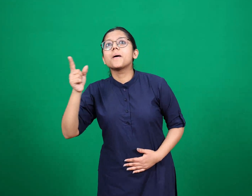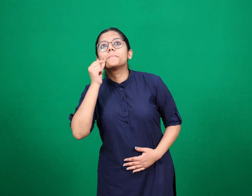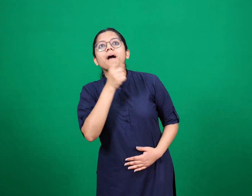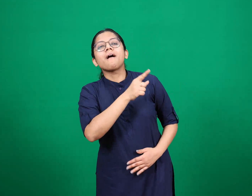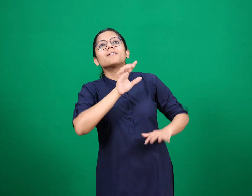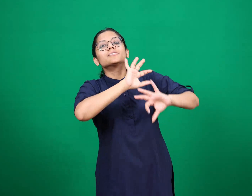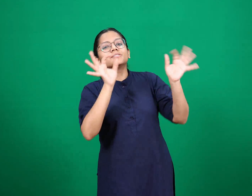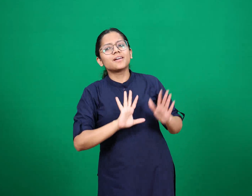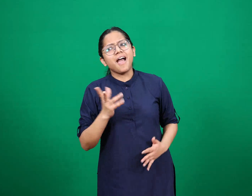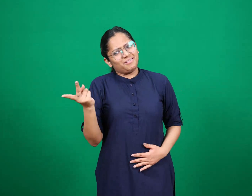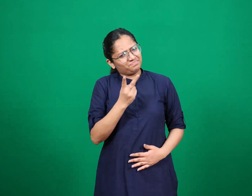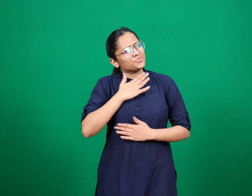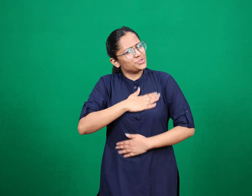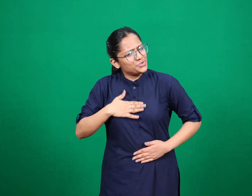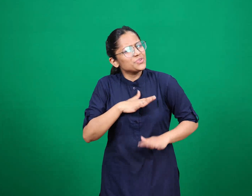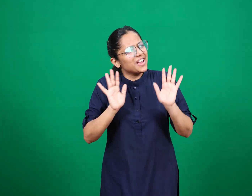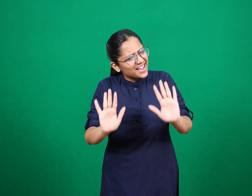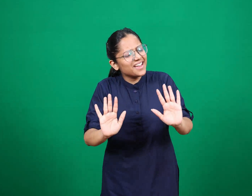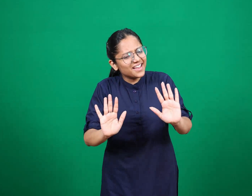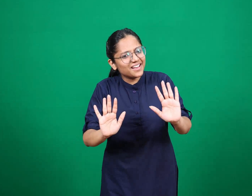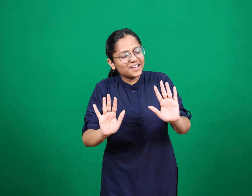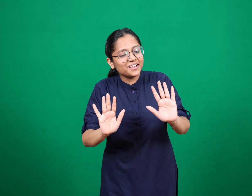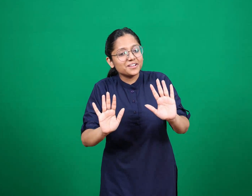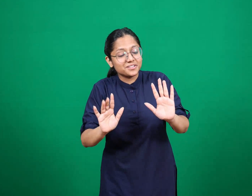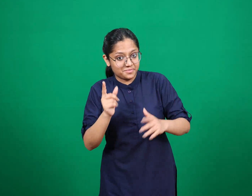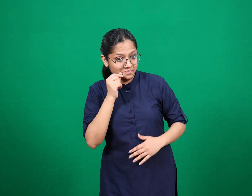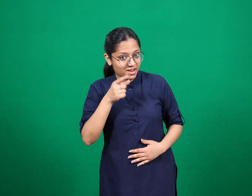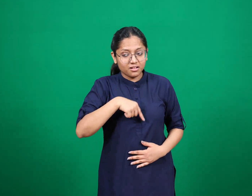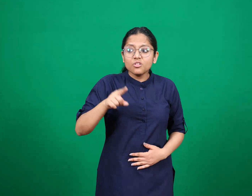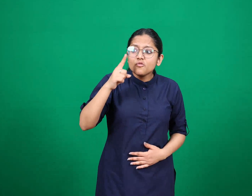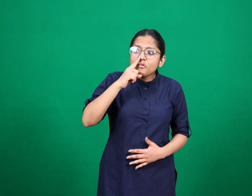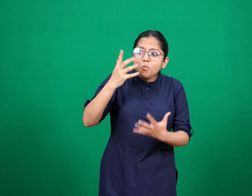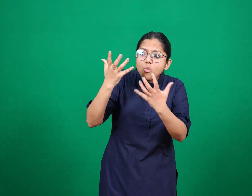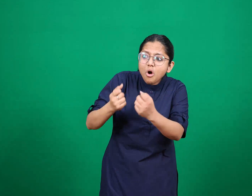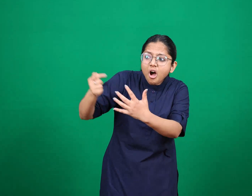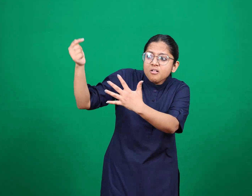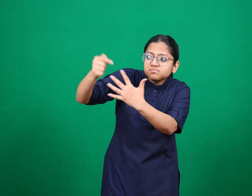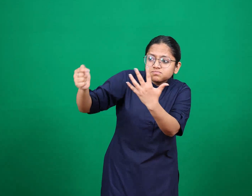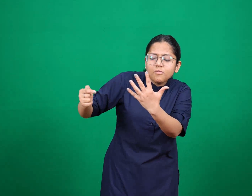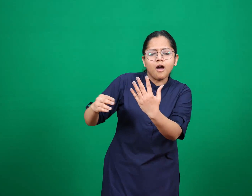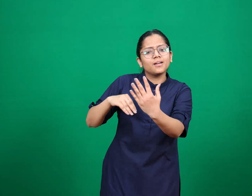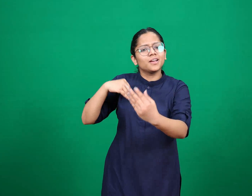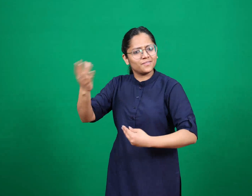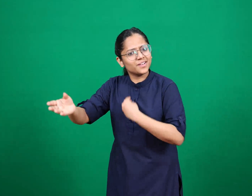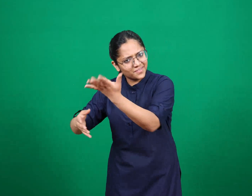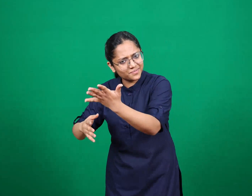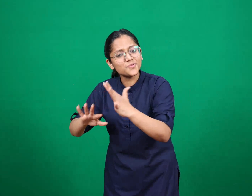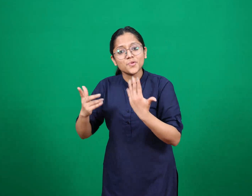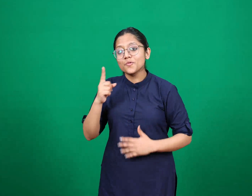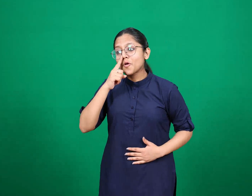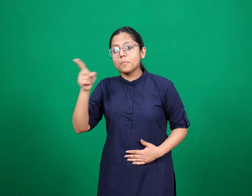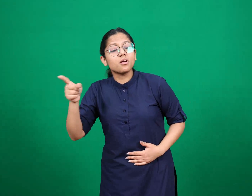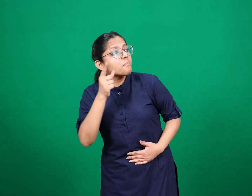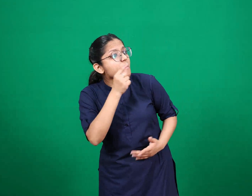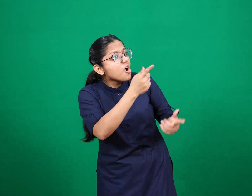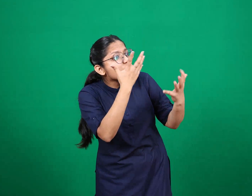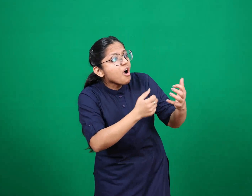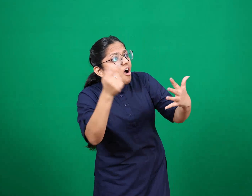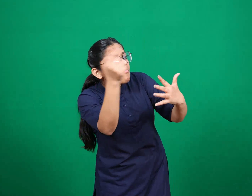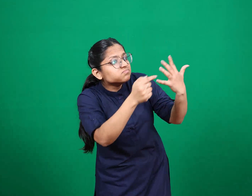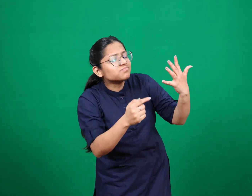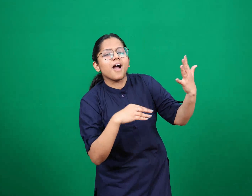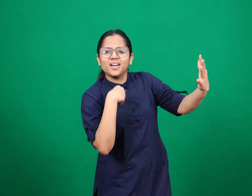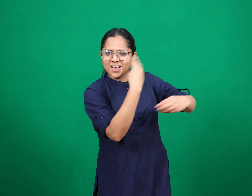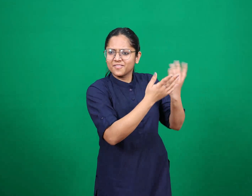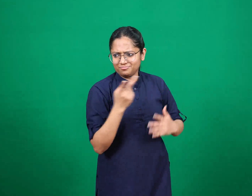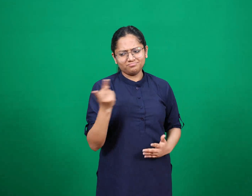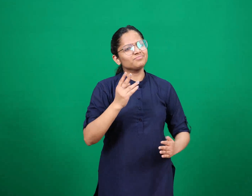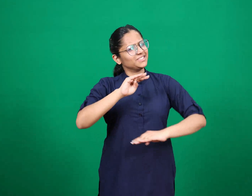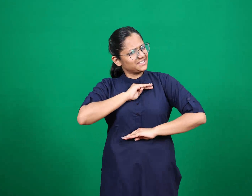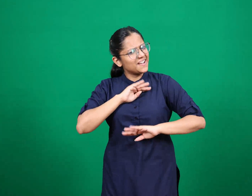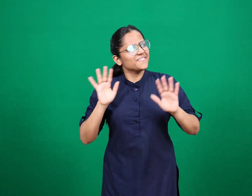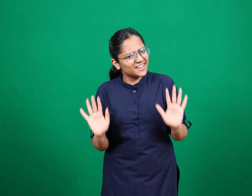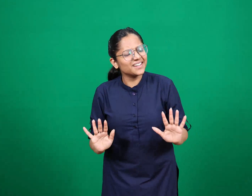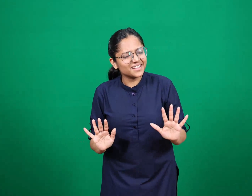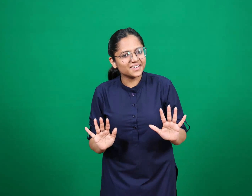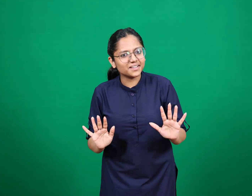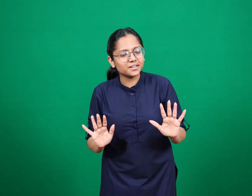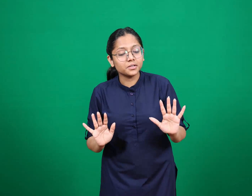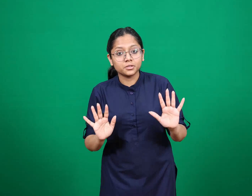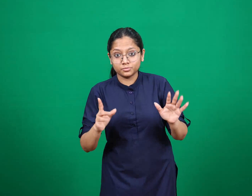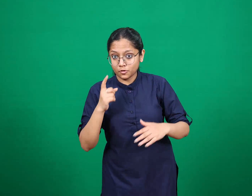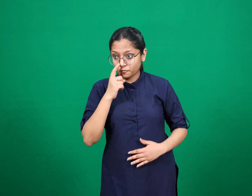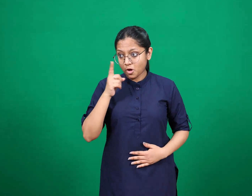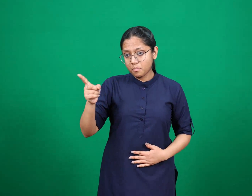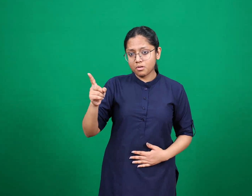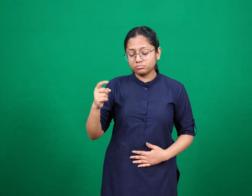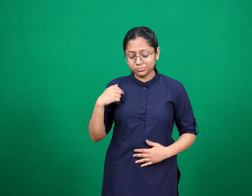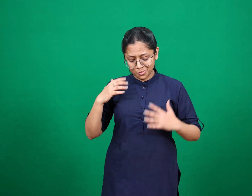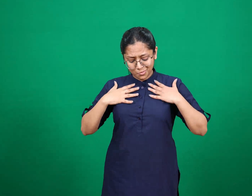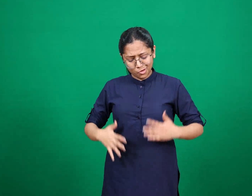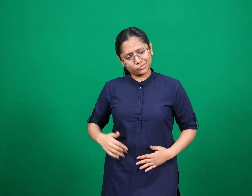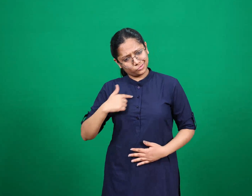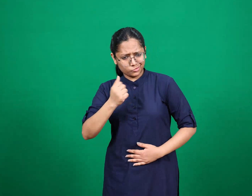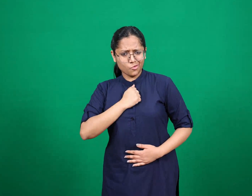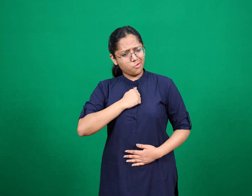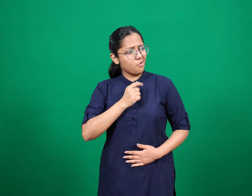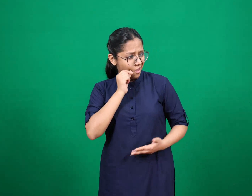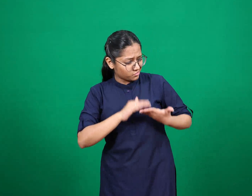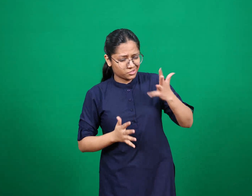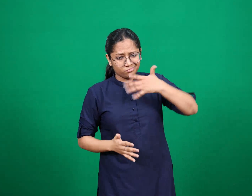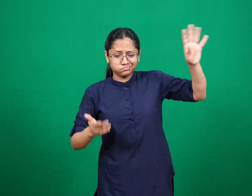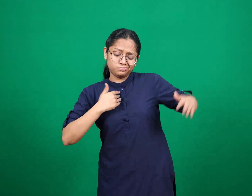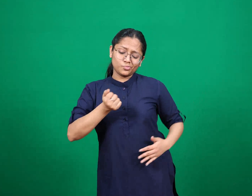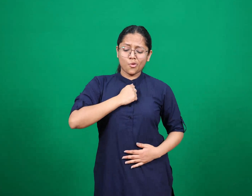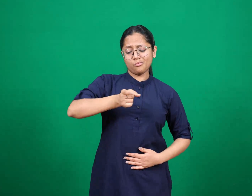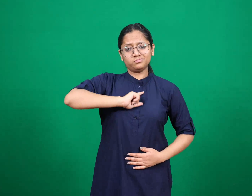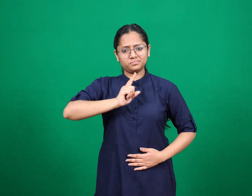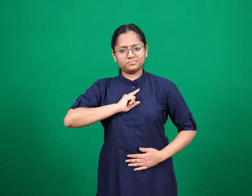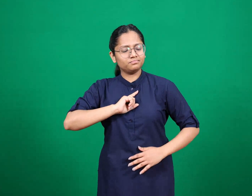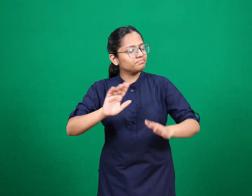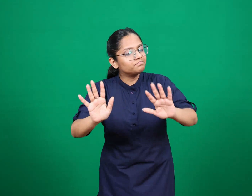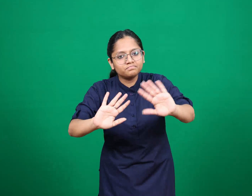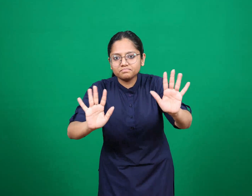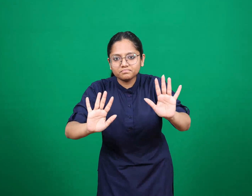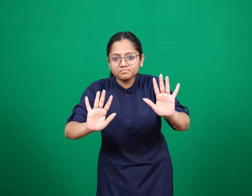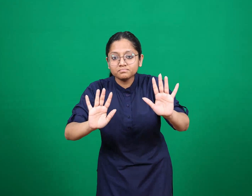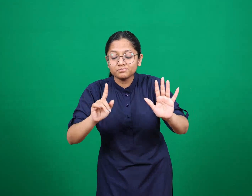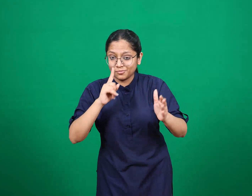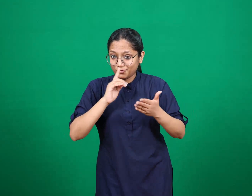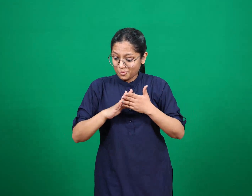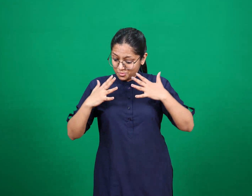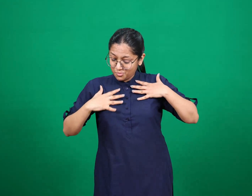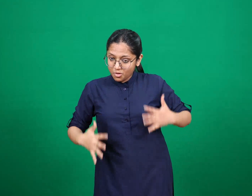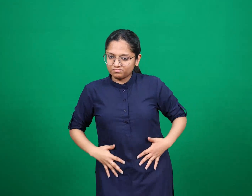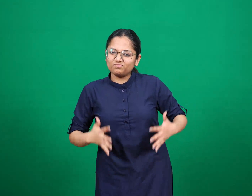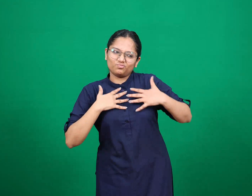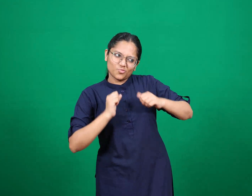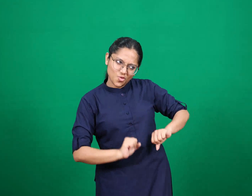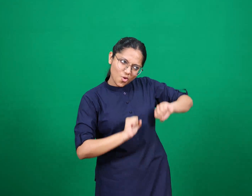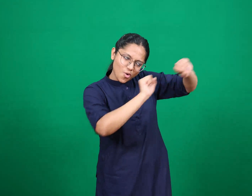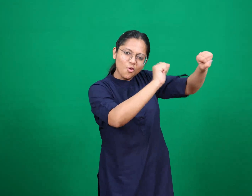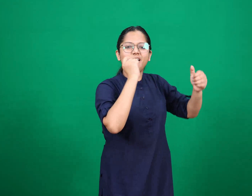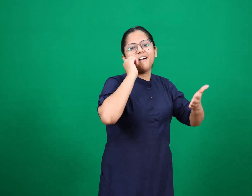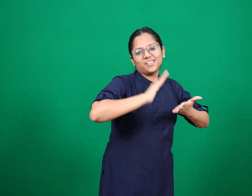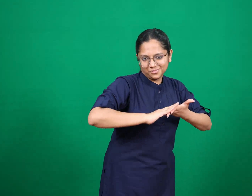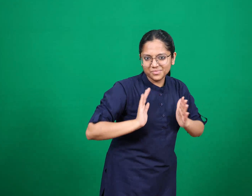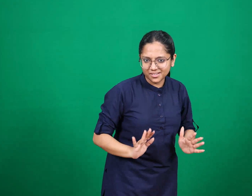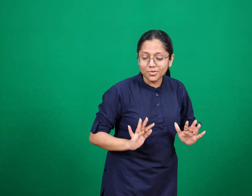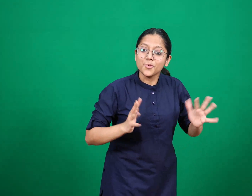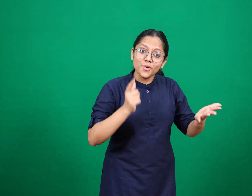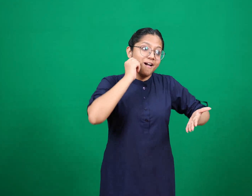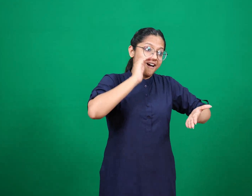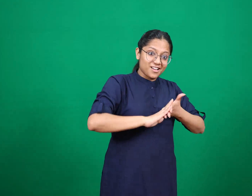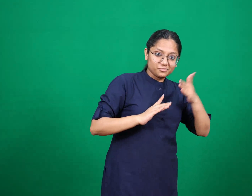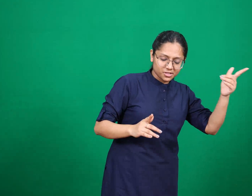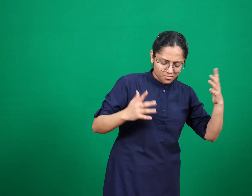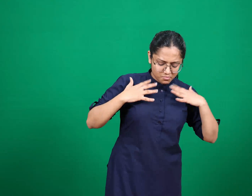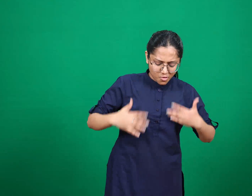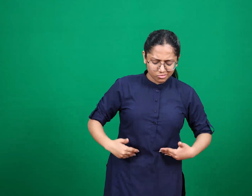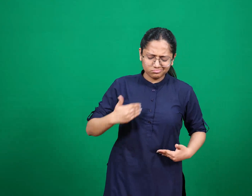The husband should fulfill his marital duty to his wife, and likewise the wife to her husband.